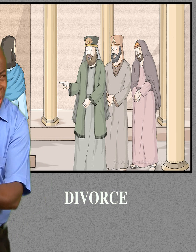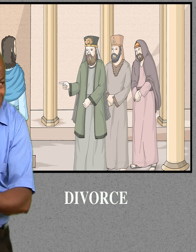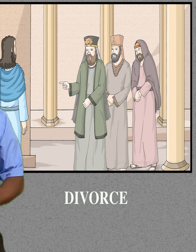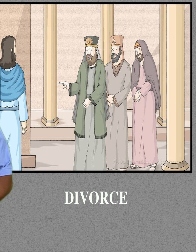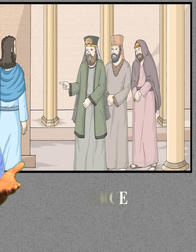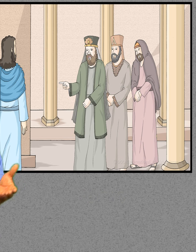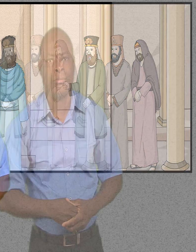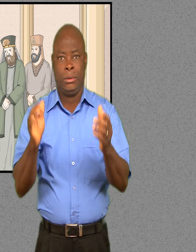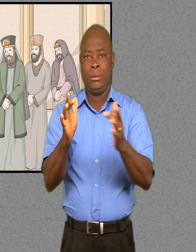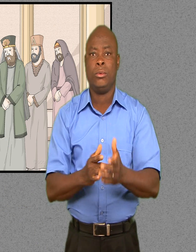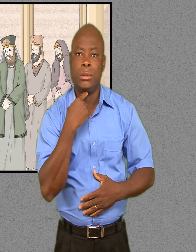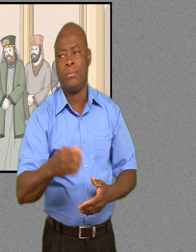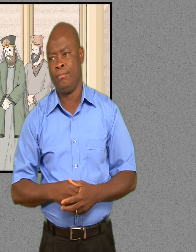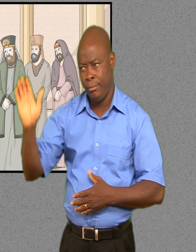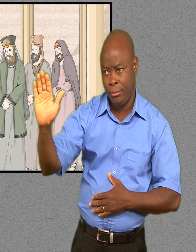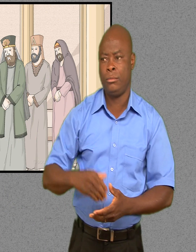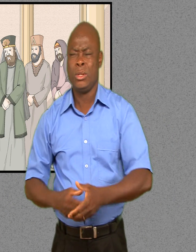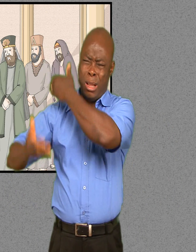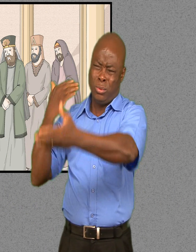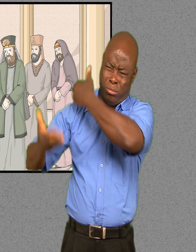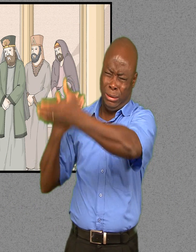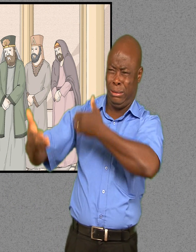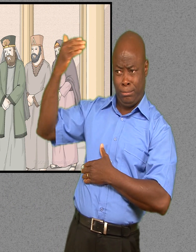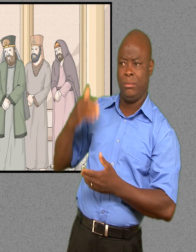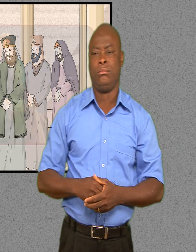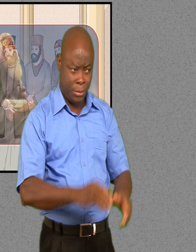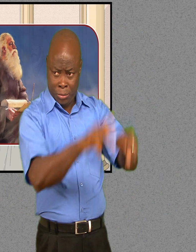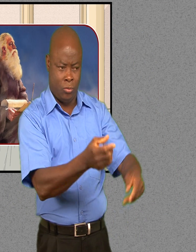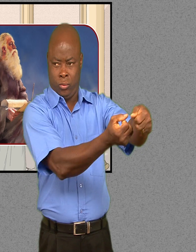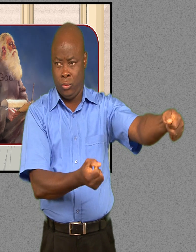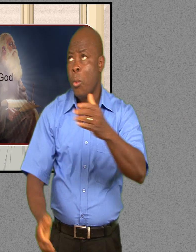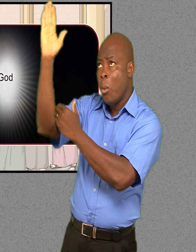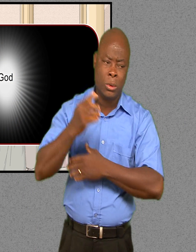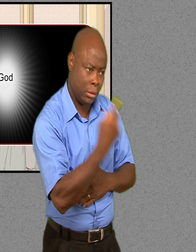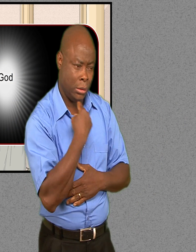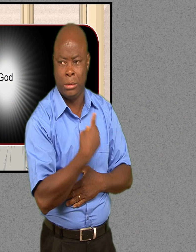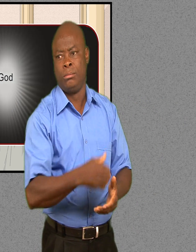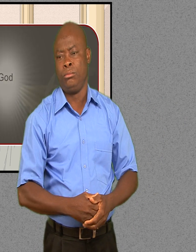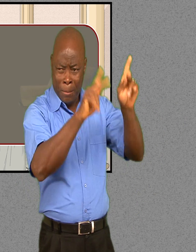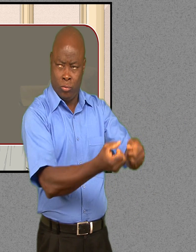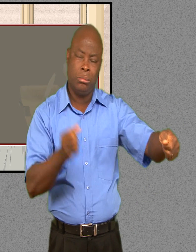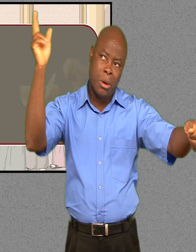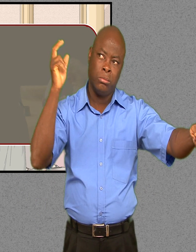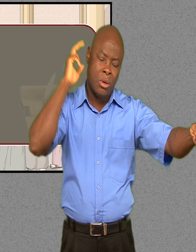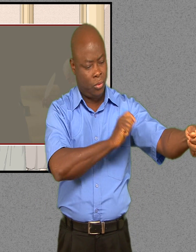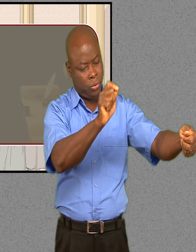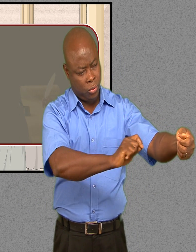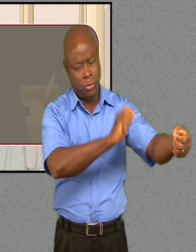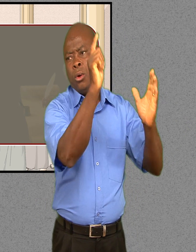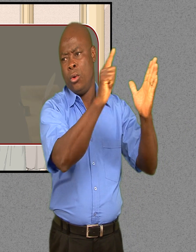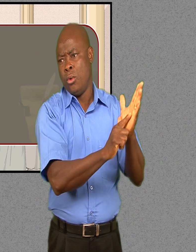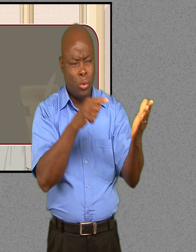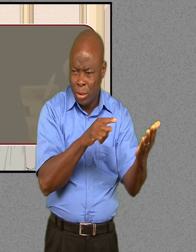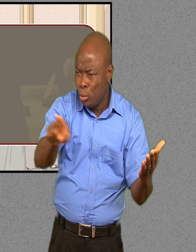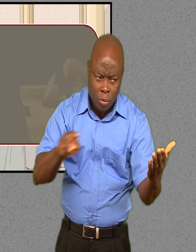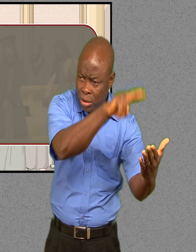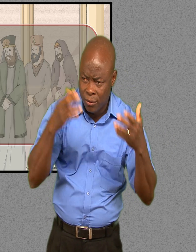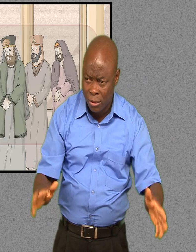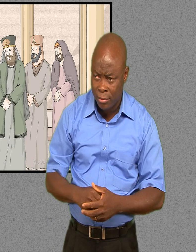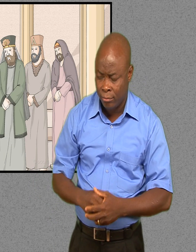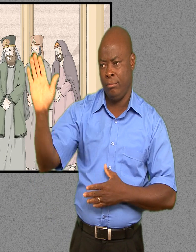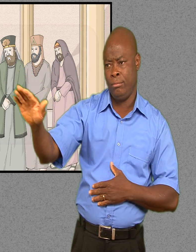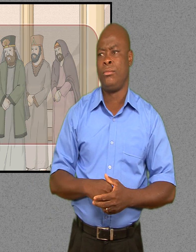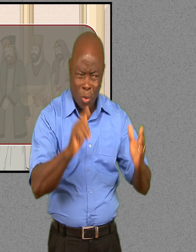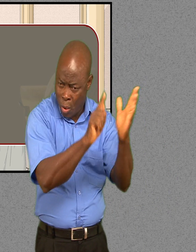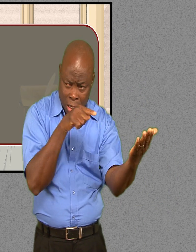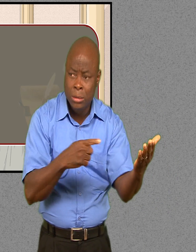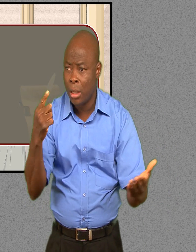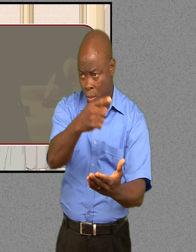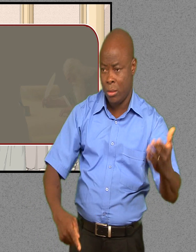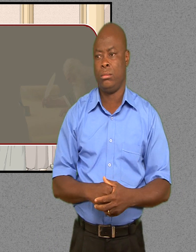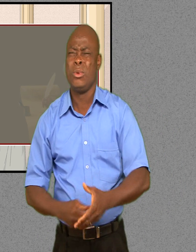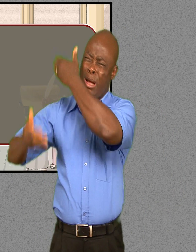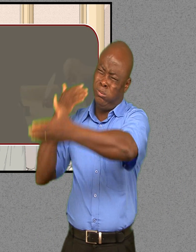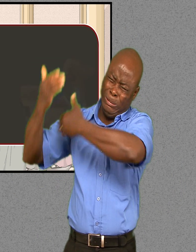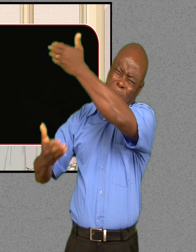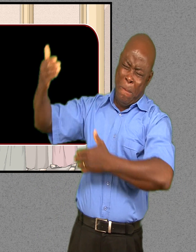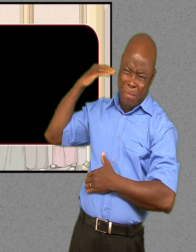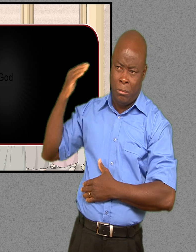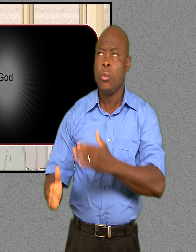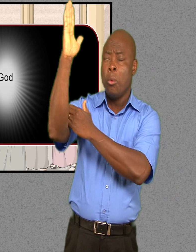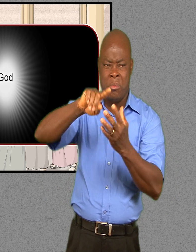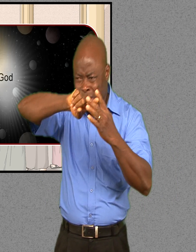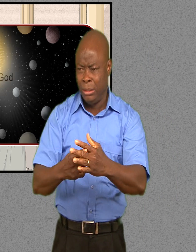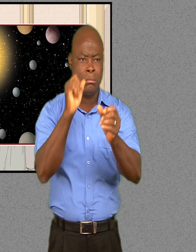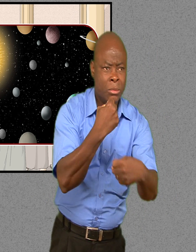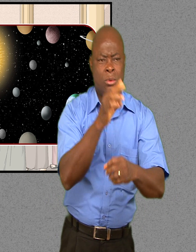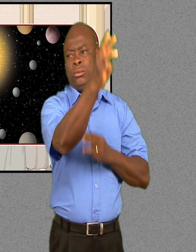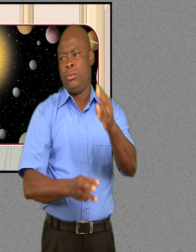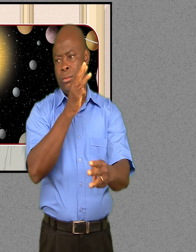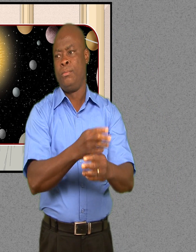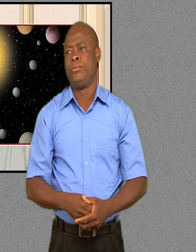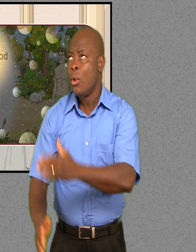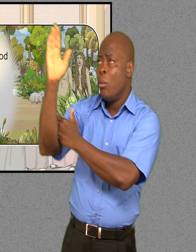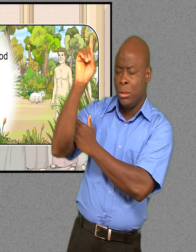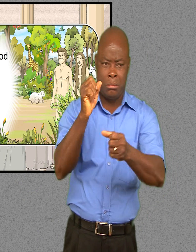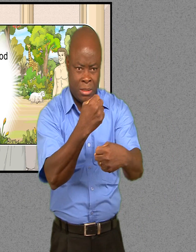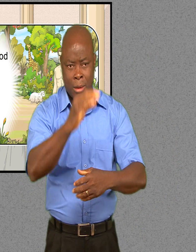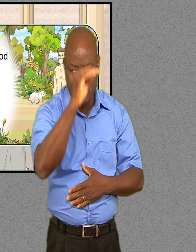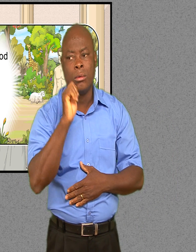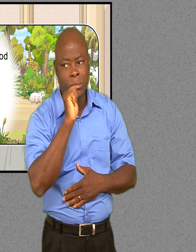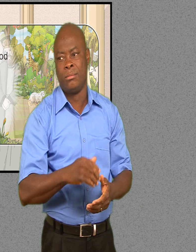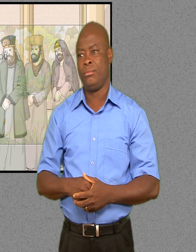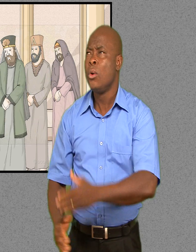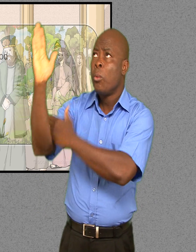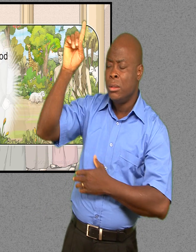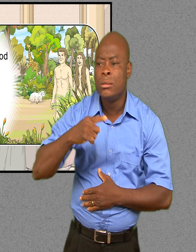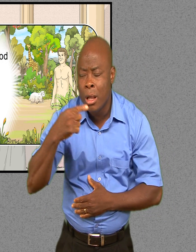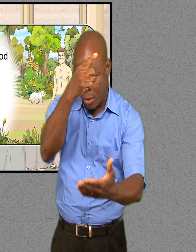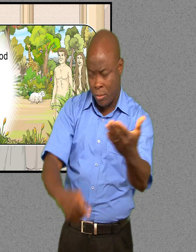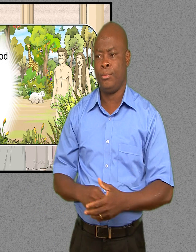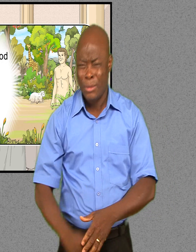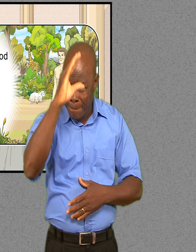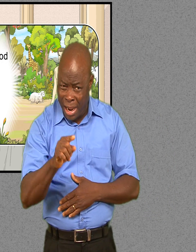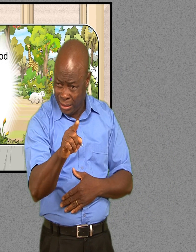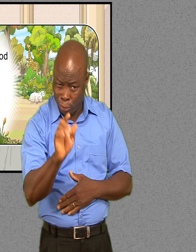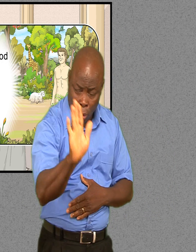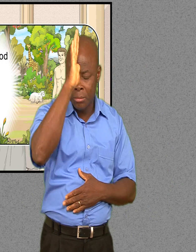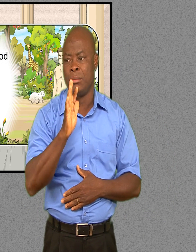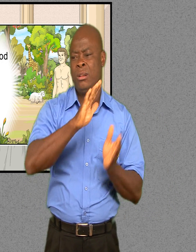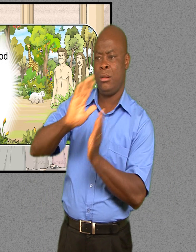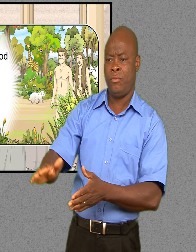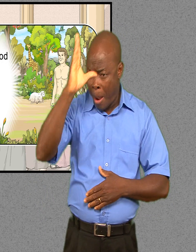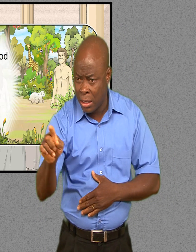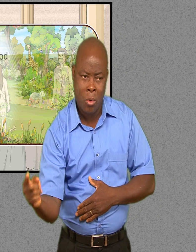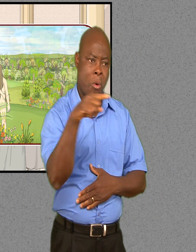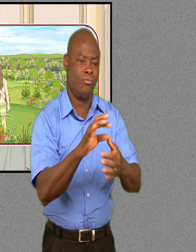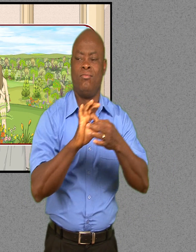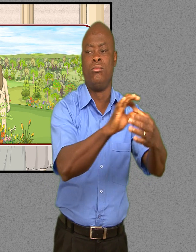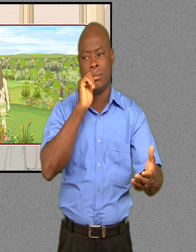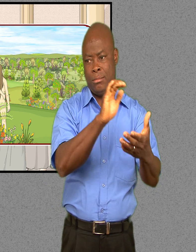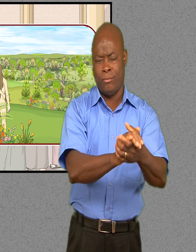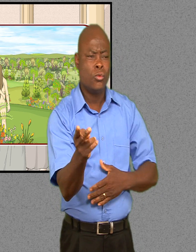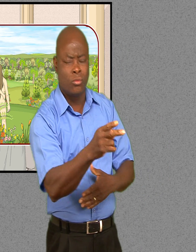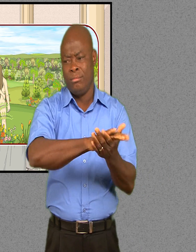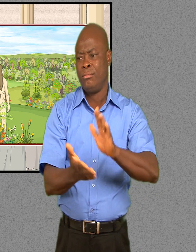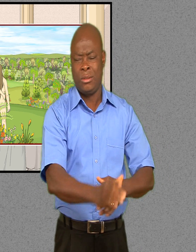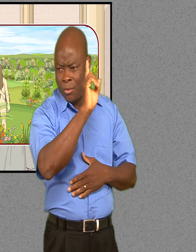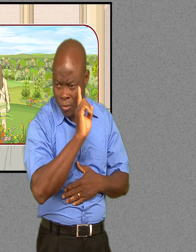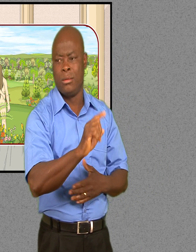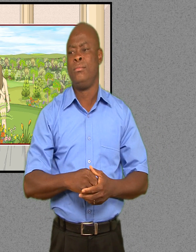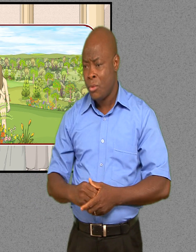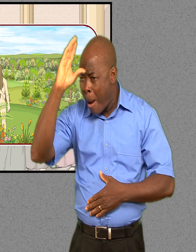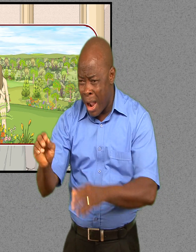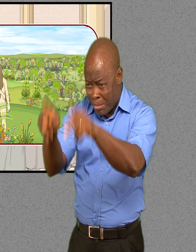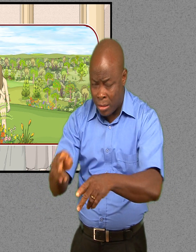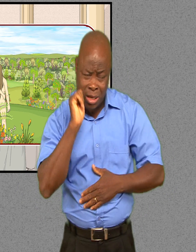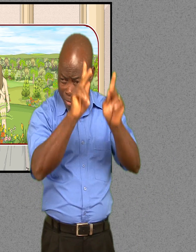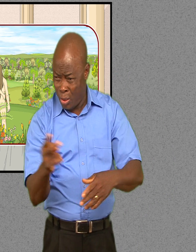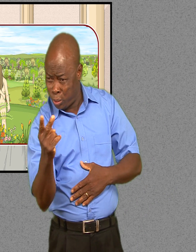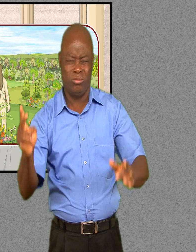Jesus answered, “Have you not read that from the beginning the Creator ‘made them male and female,’ and said, ‘For this reason a man will leave his father and mother and be united to his wife, and the two will become one flesh’?